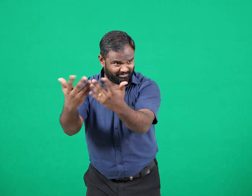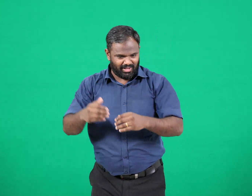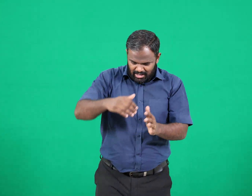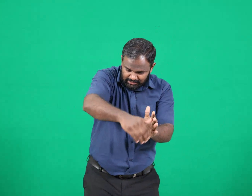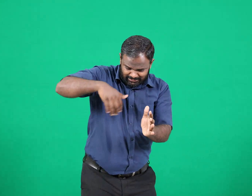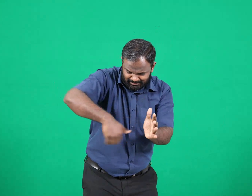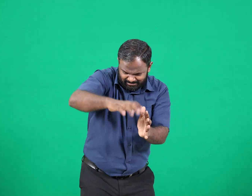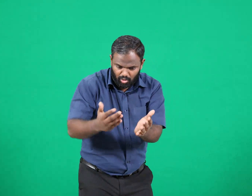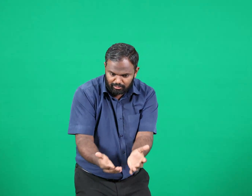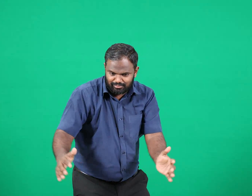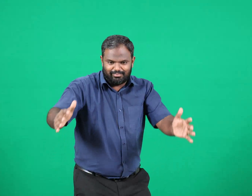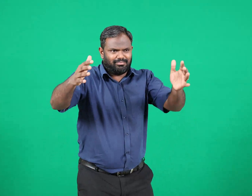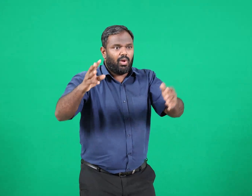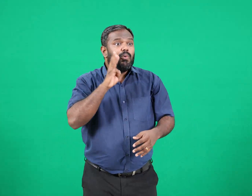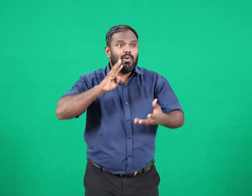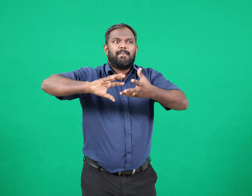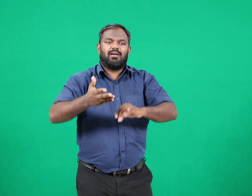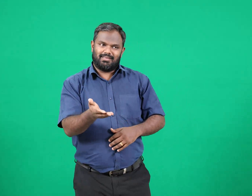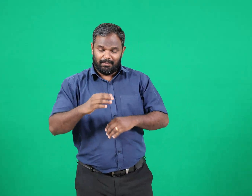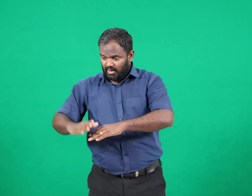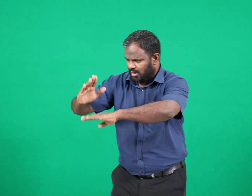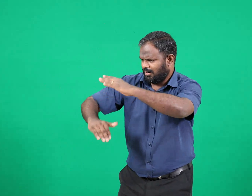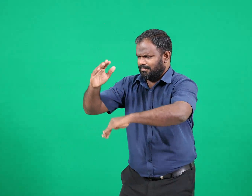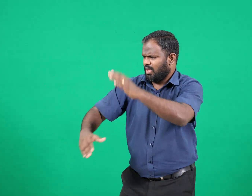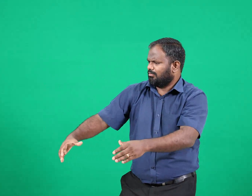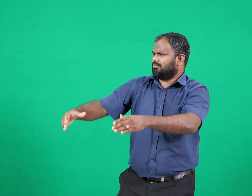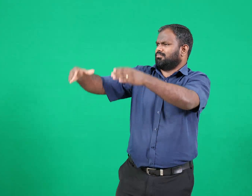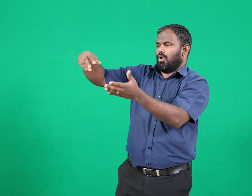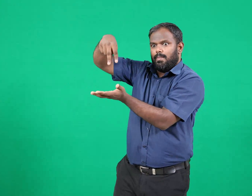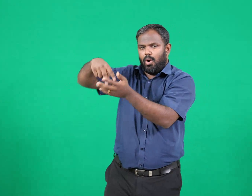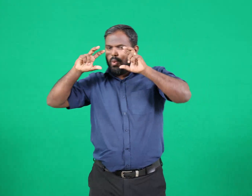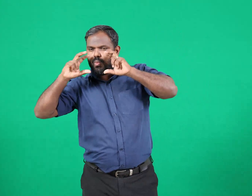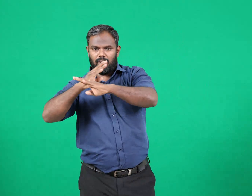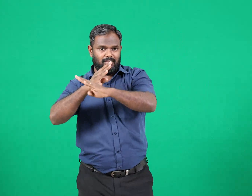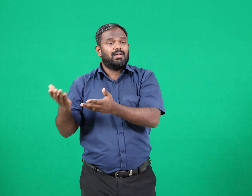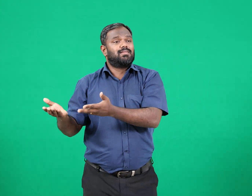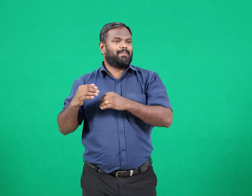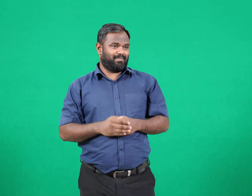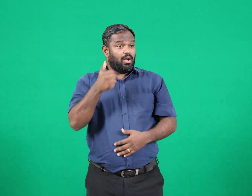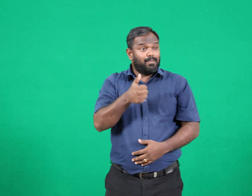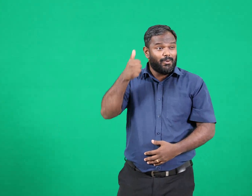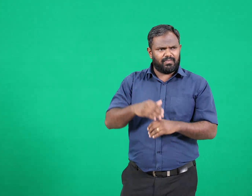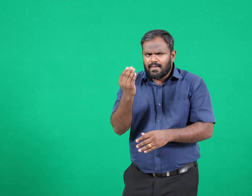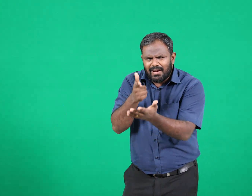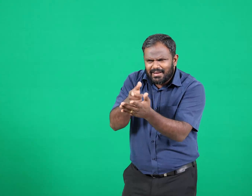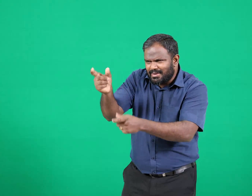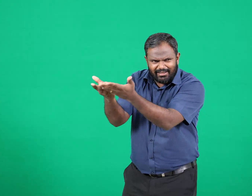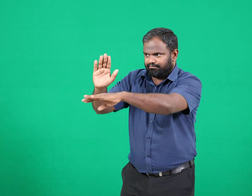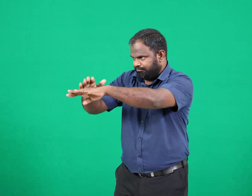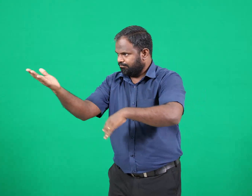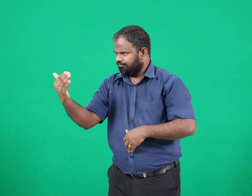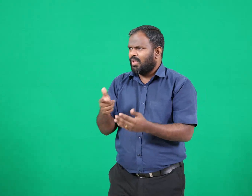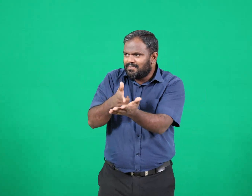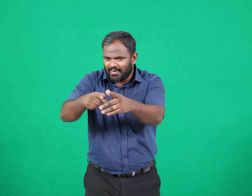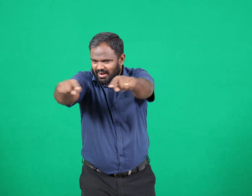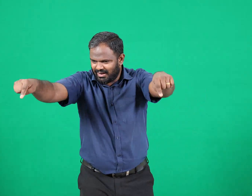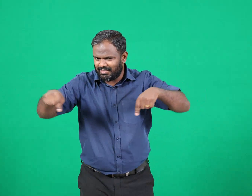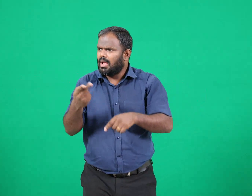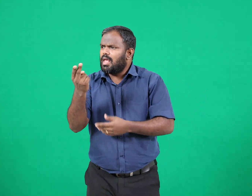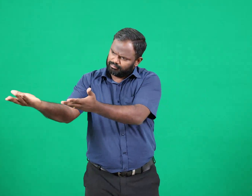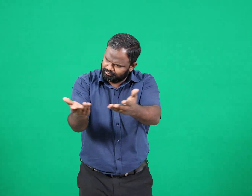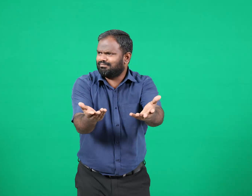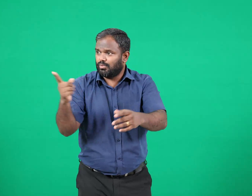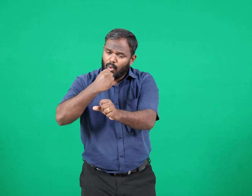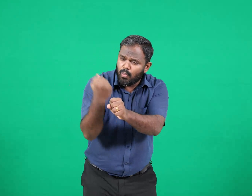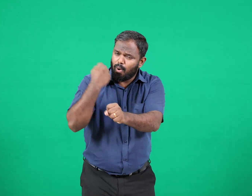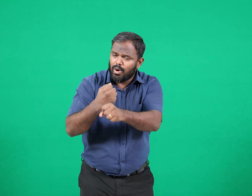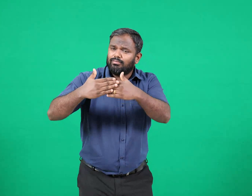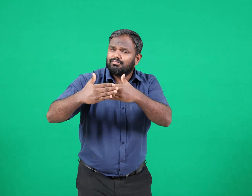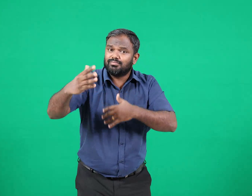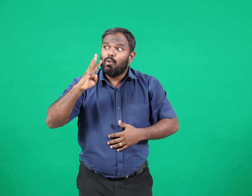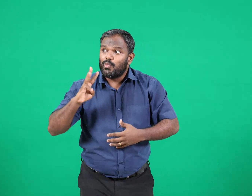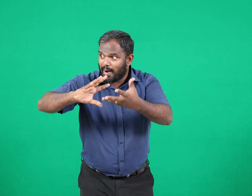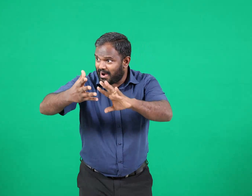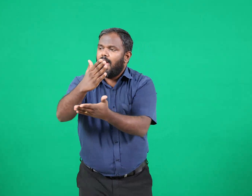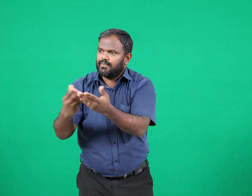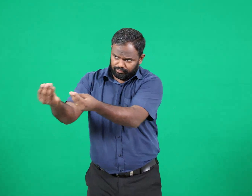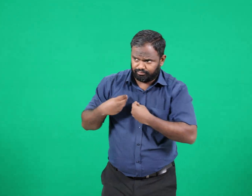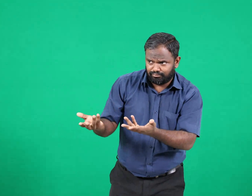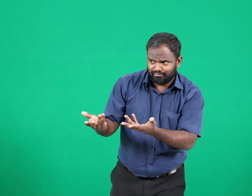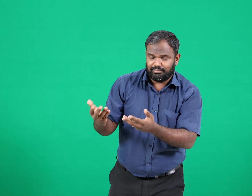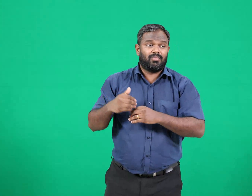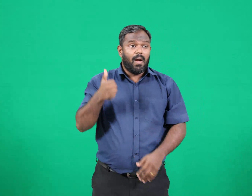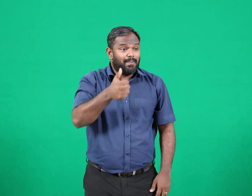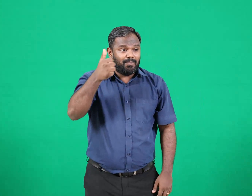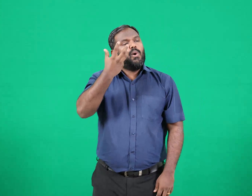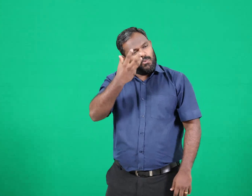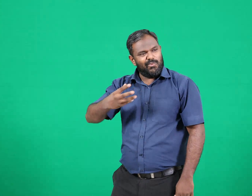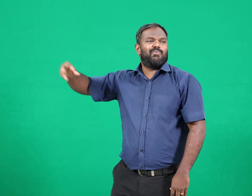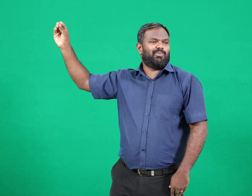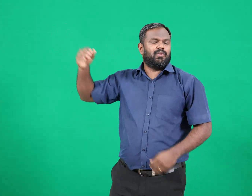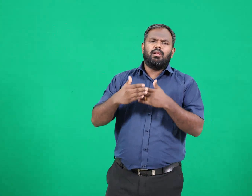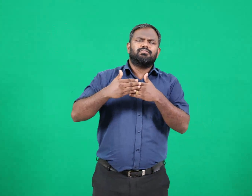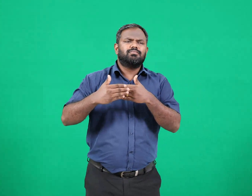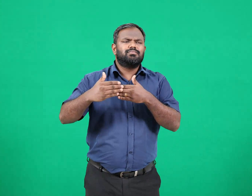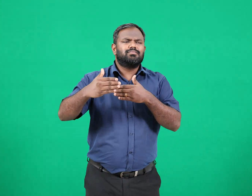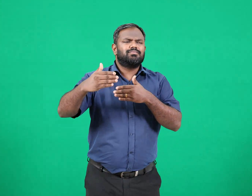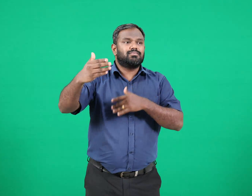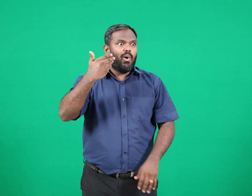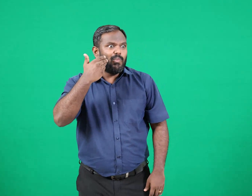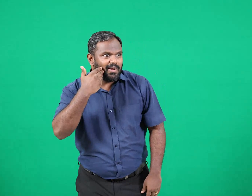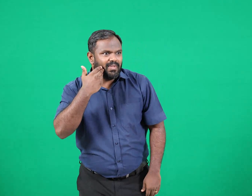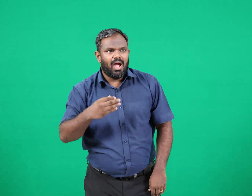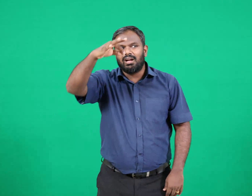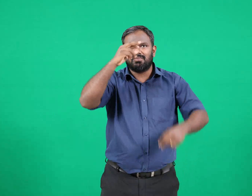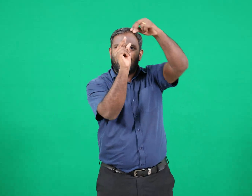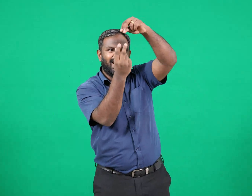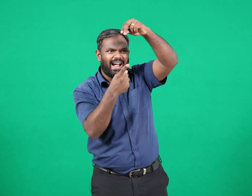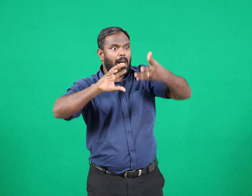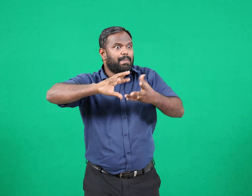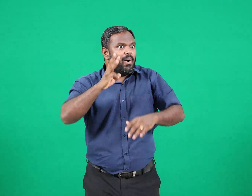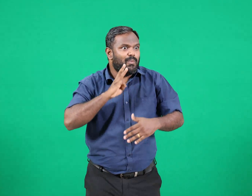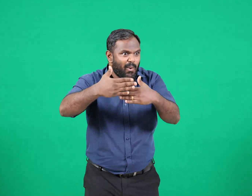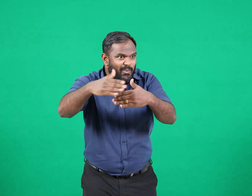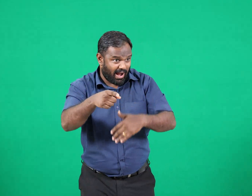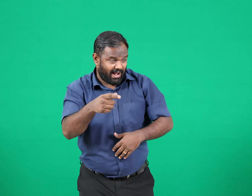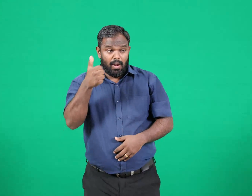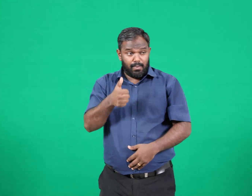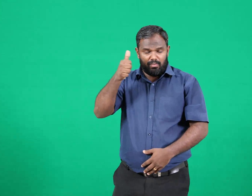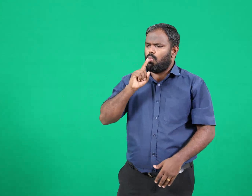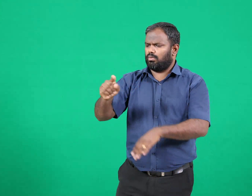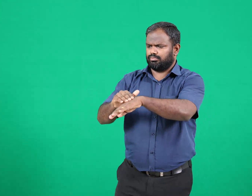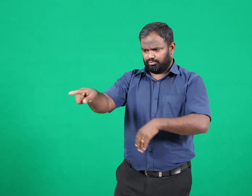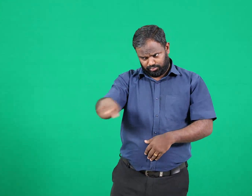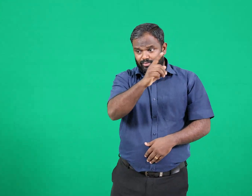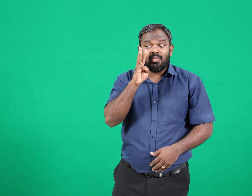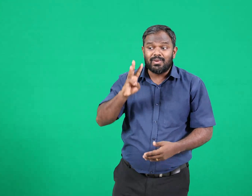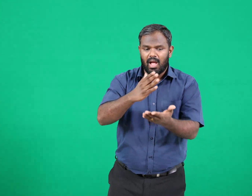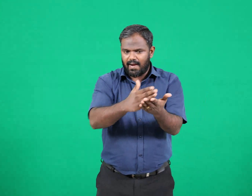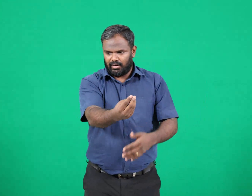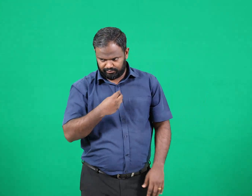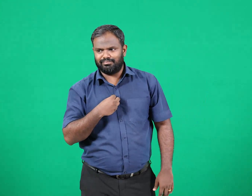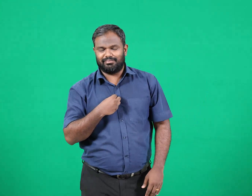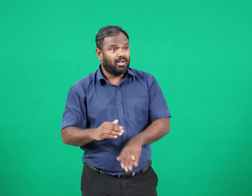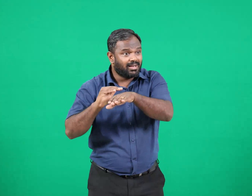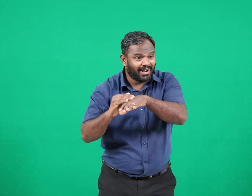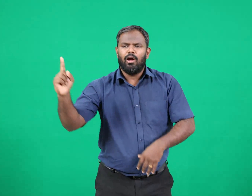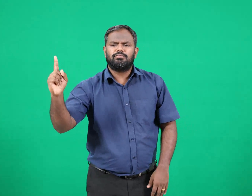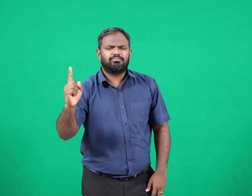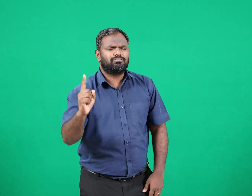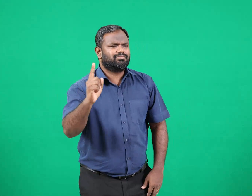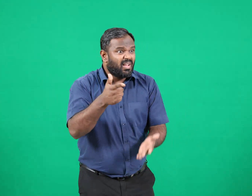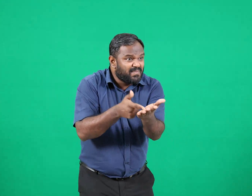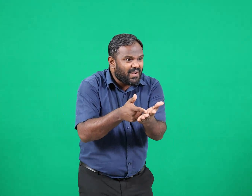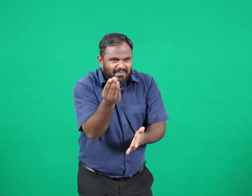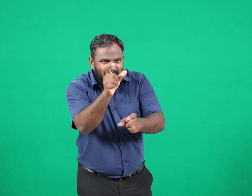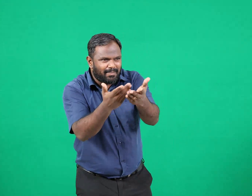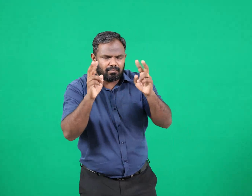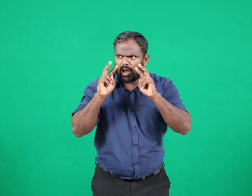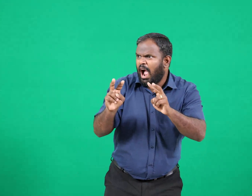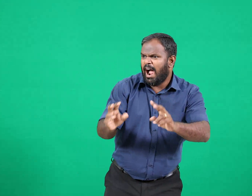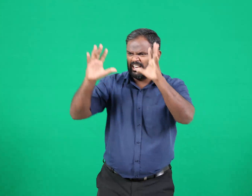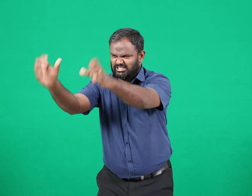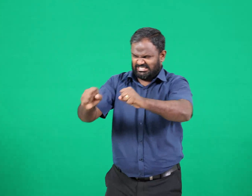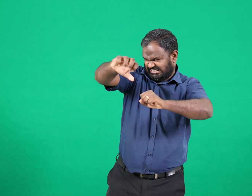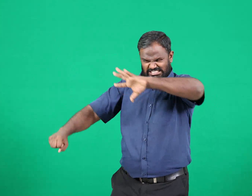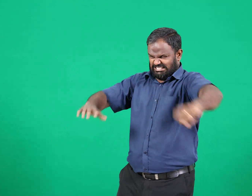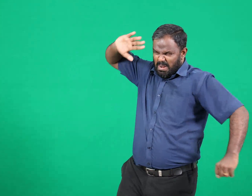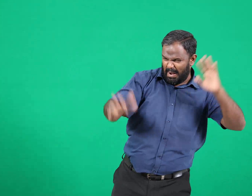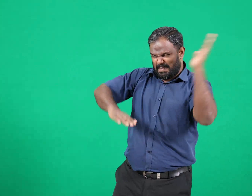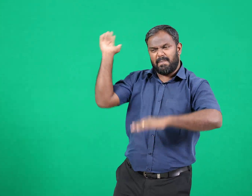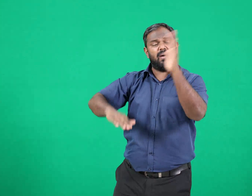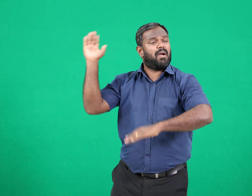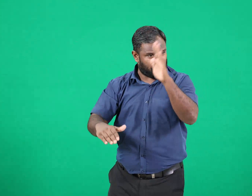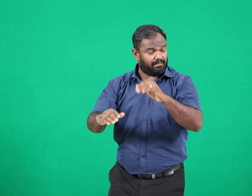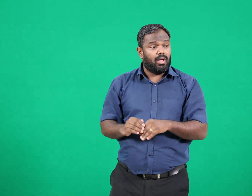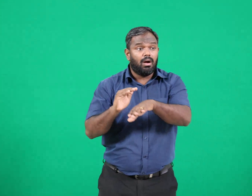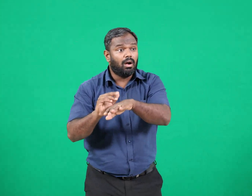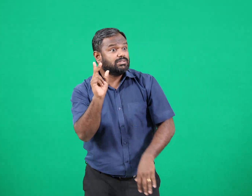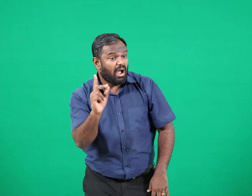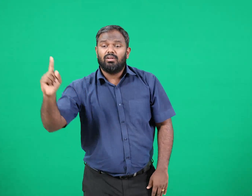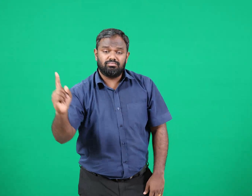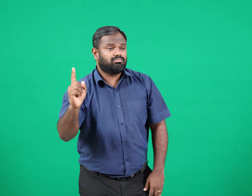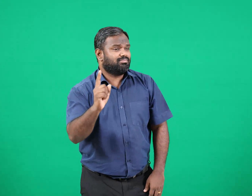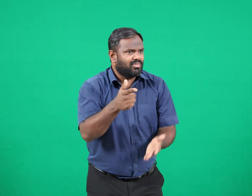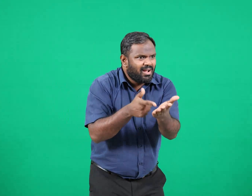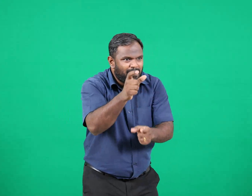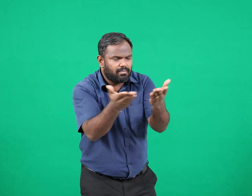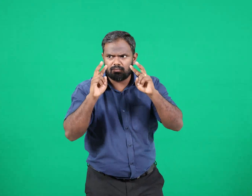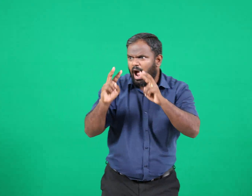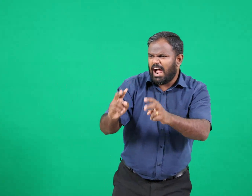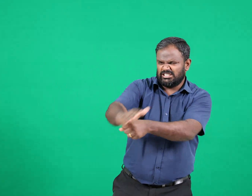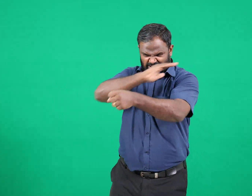When the harvest time drew near, he sent his servants to the tenants to collect his share of the fruit. But the tenants seized his servants. They beat one, killed another, and stoned a third.